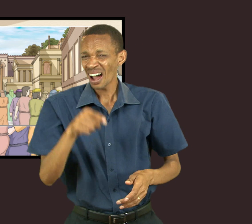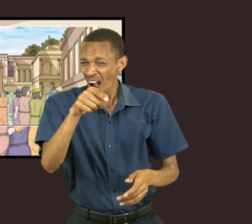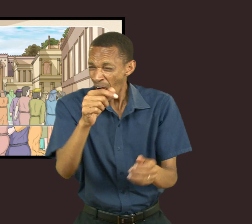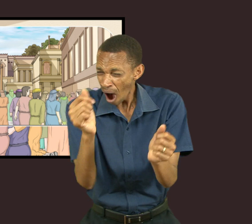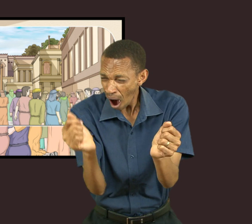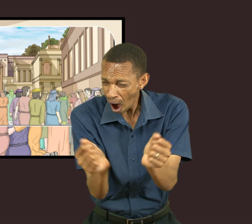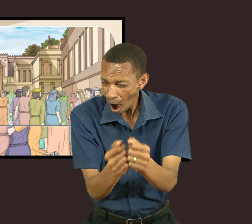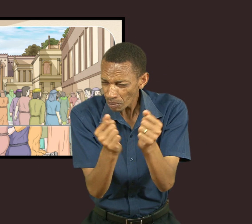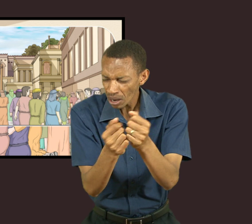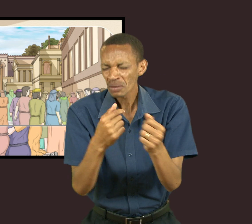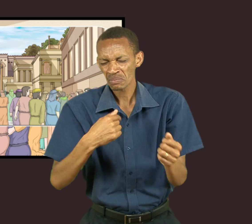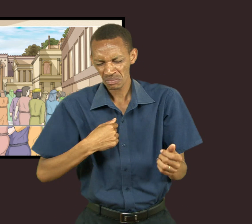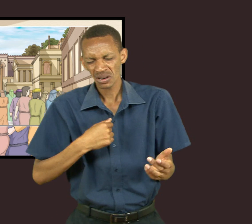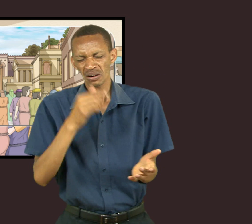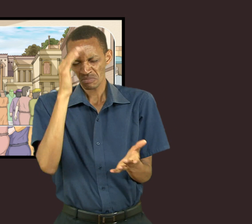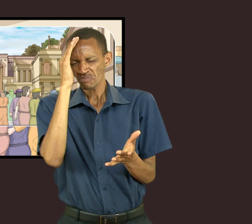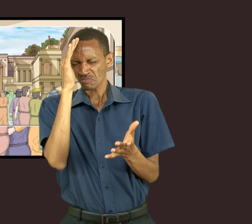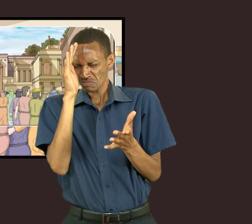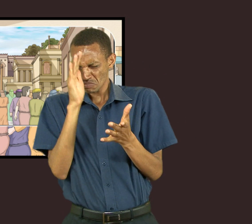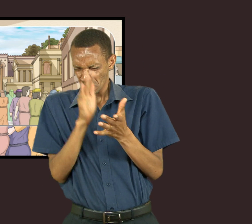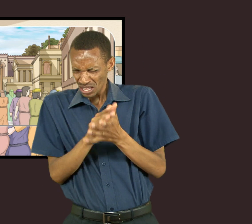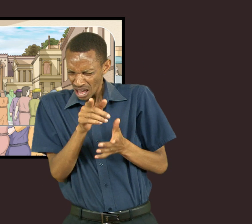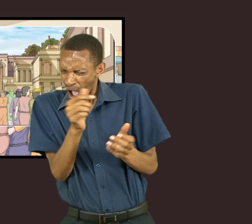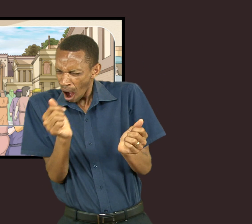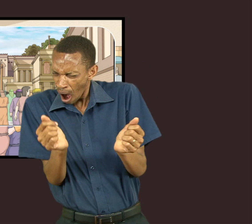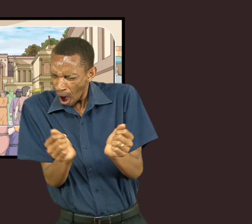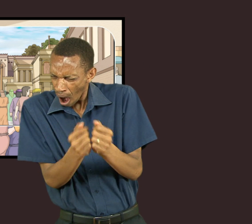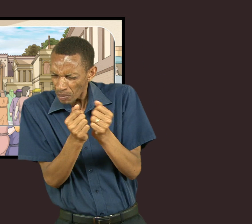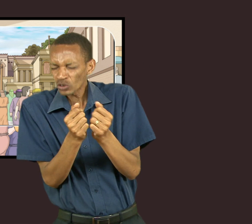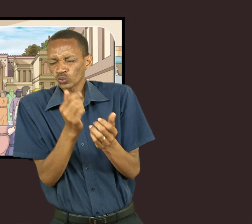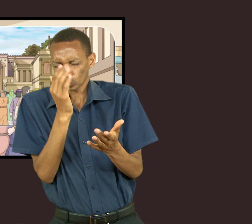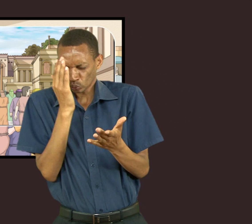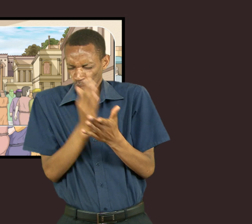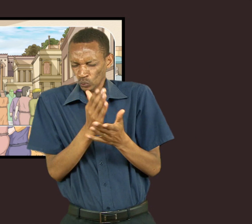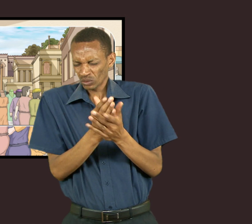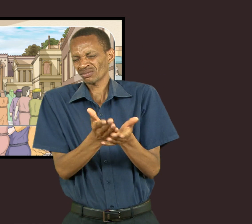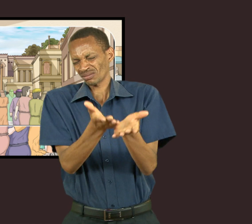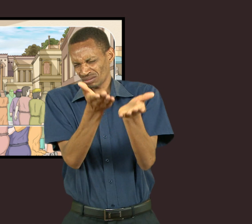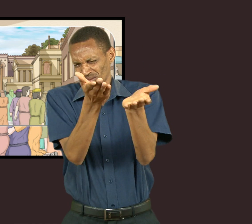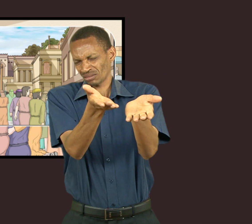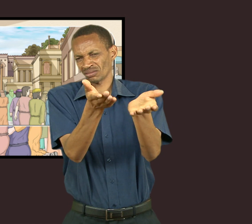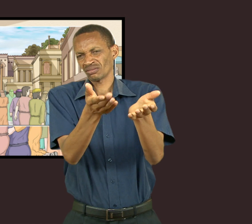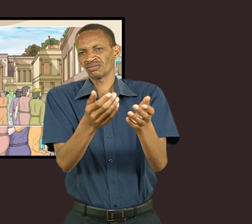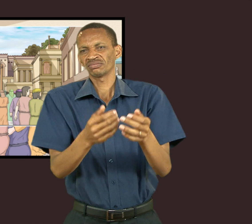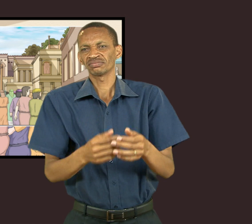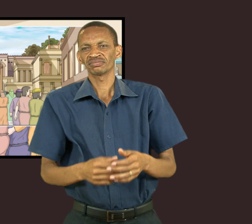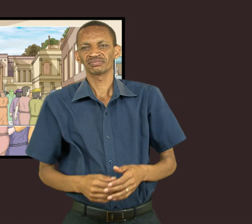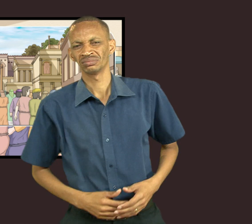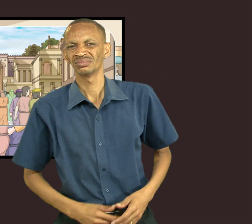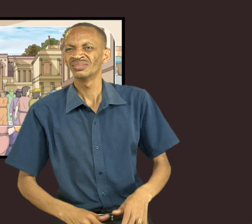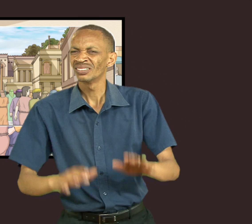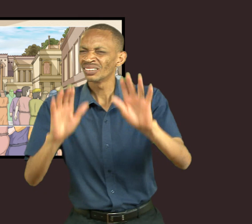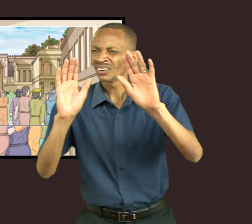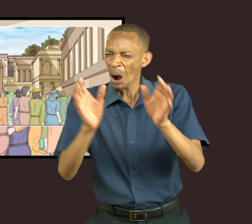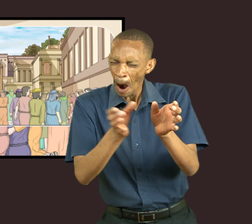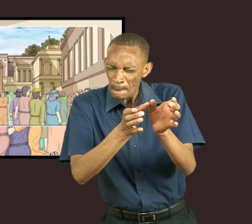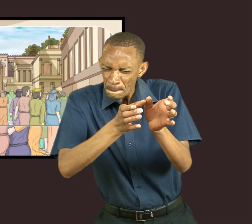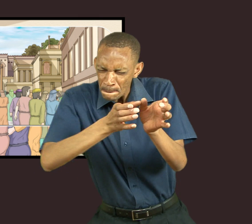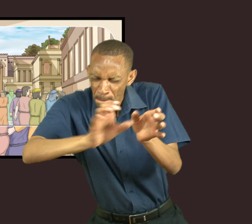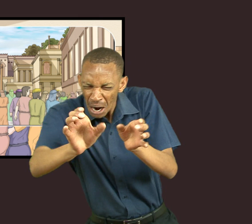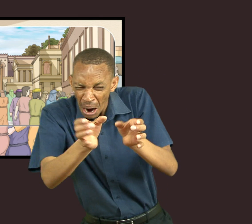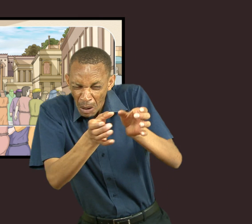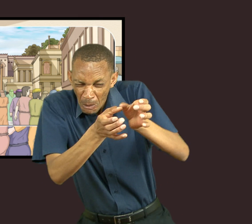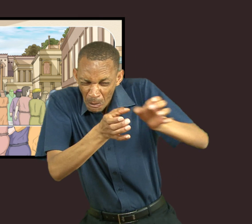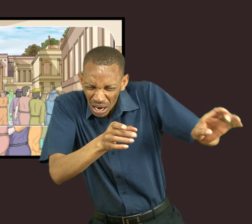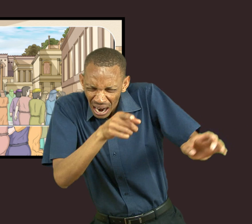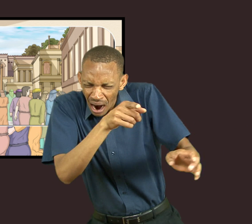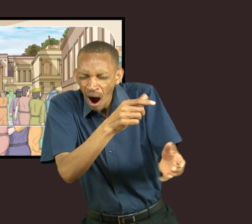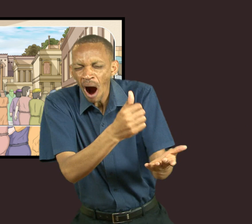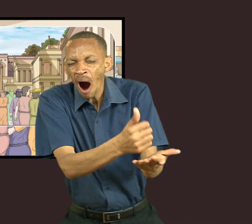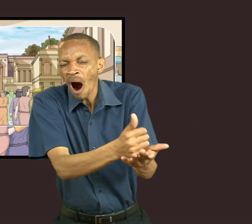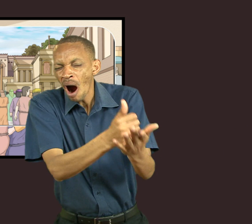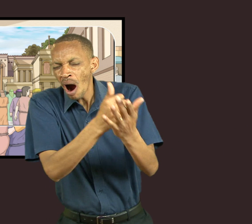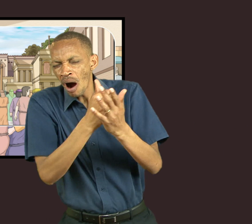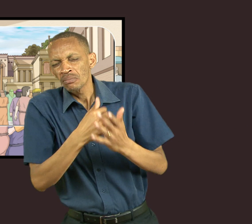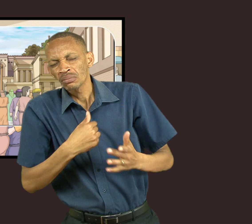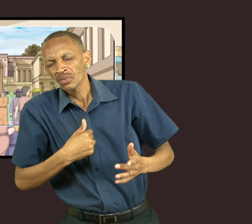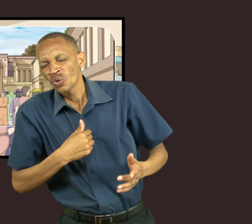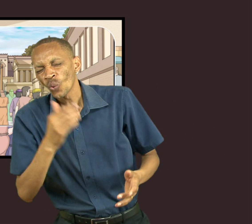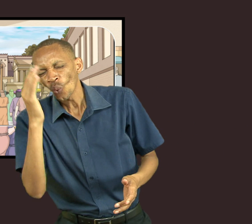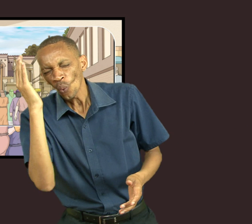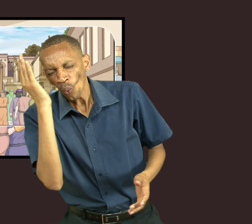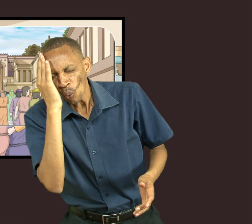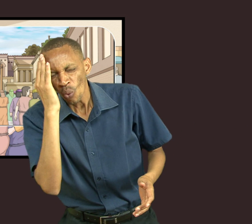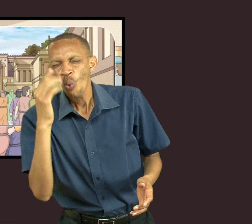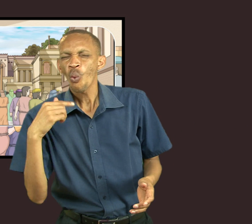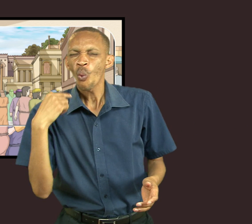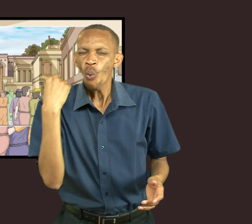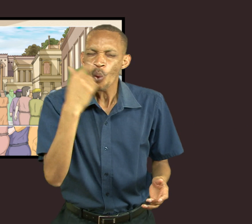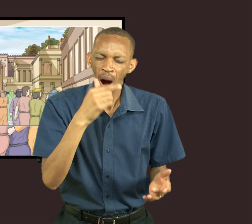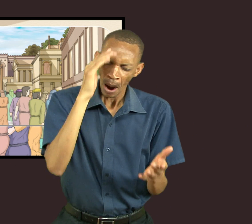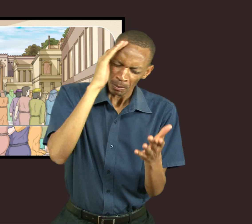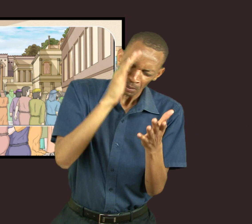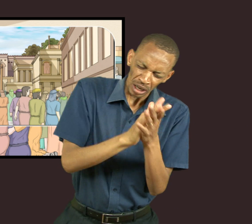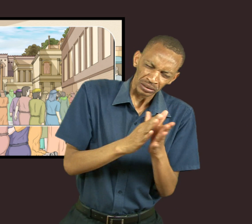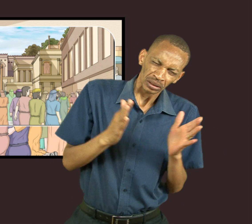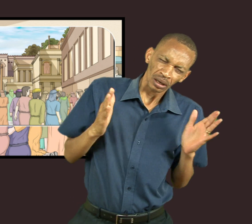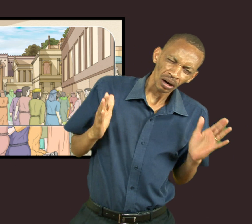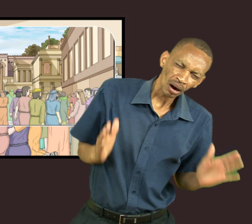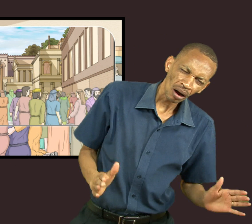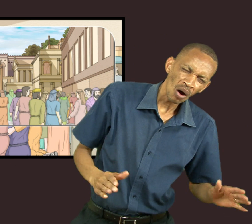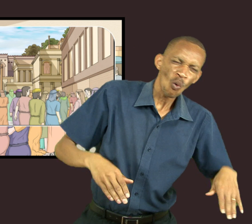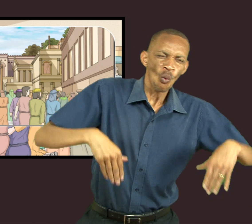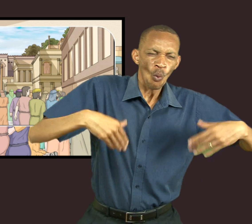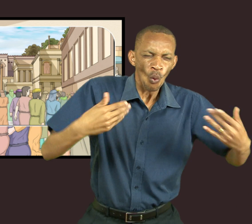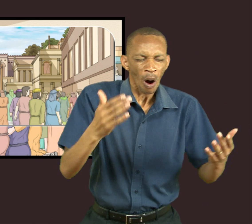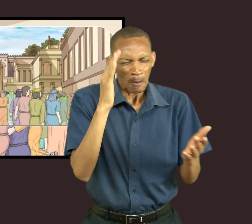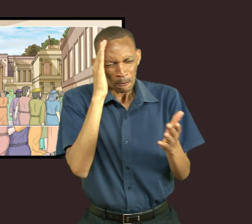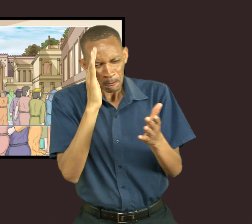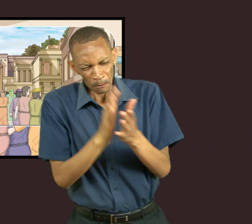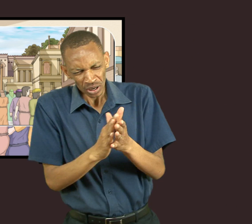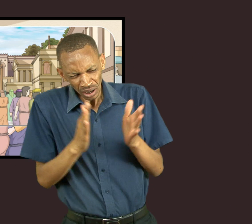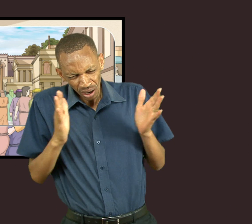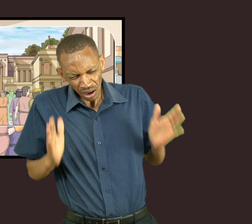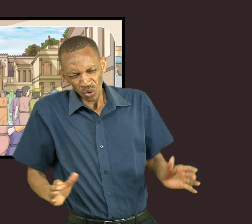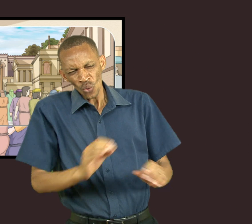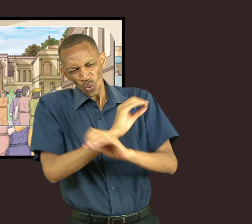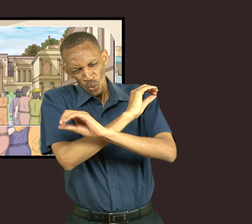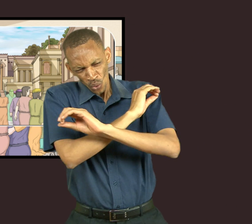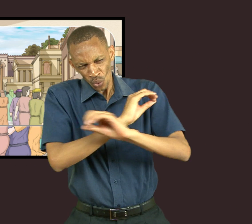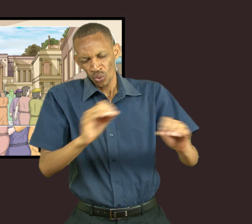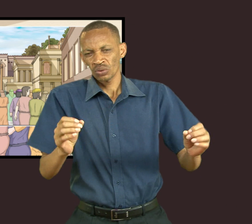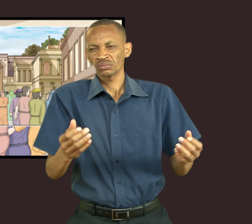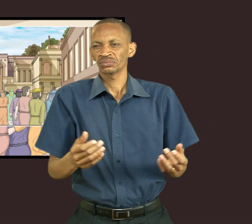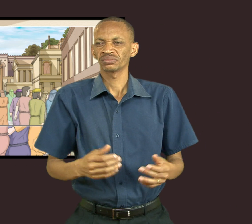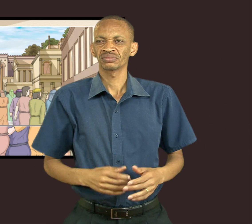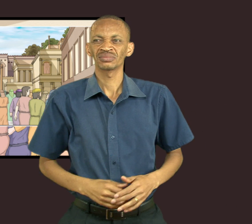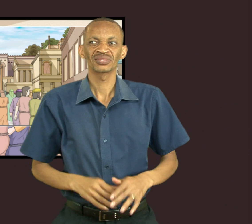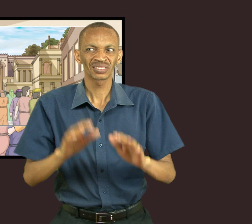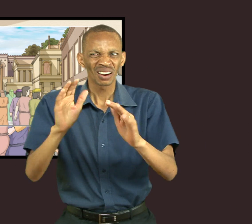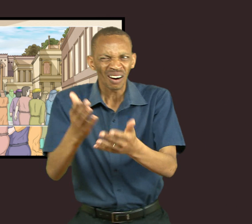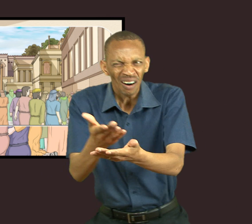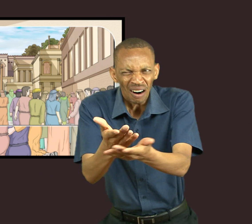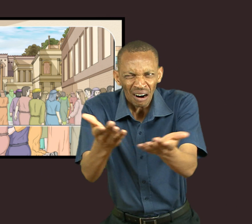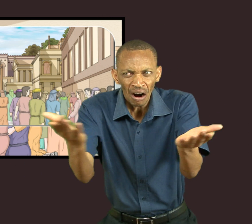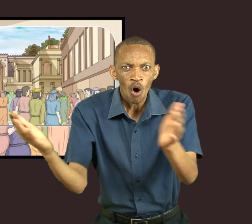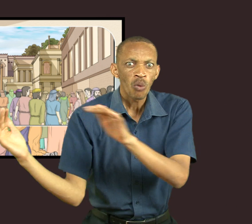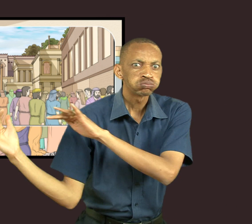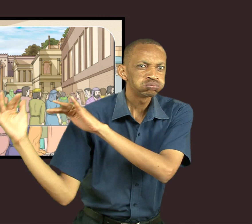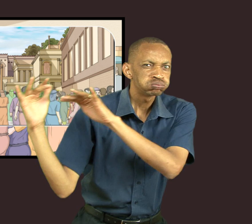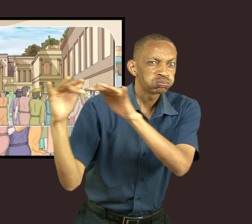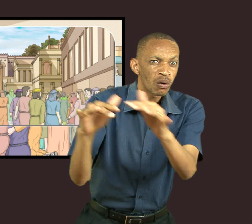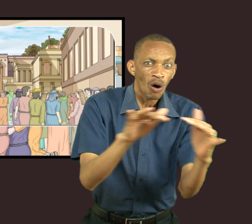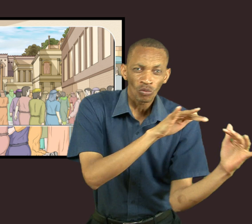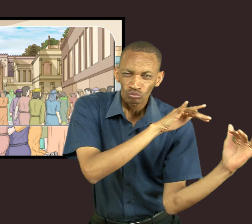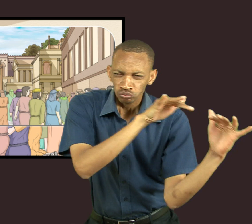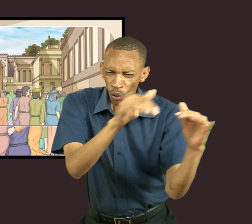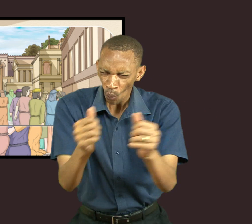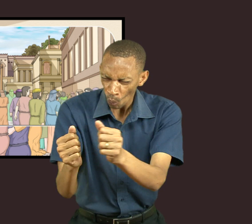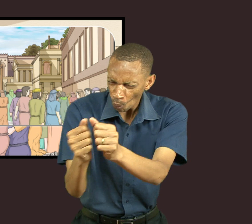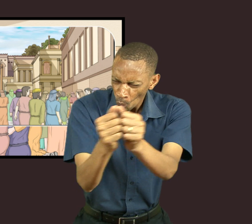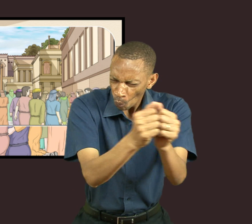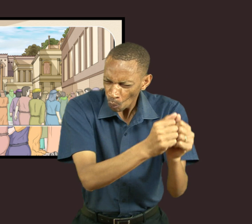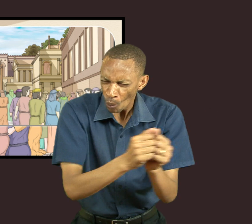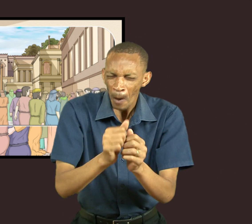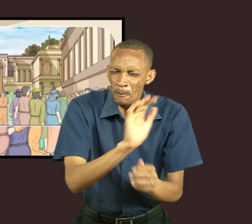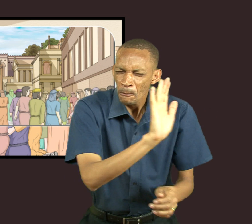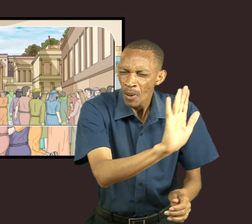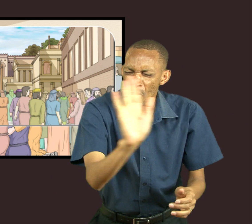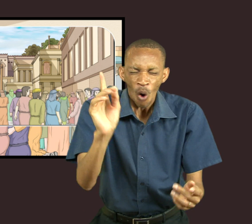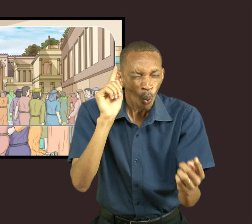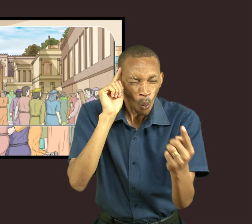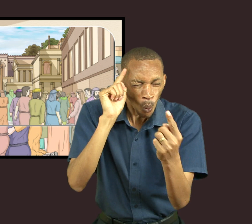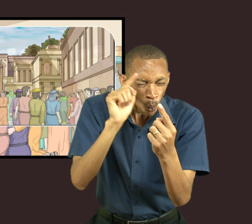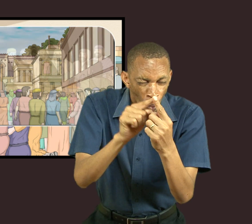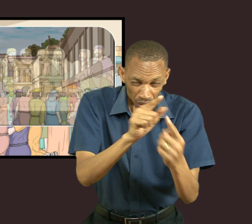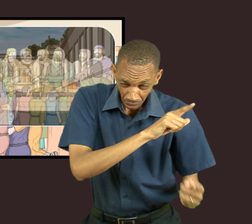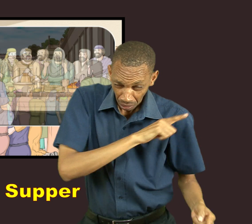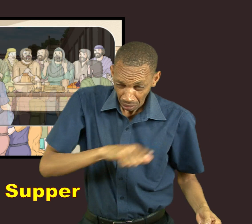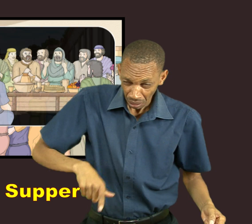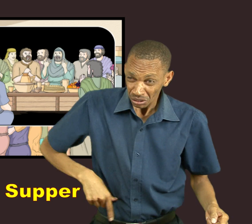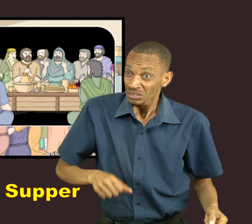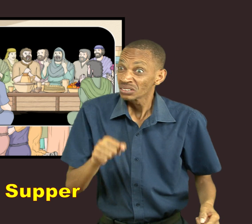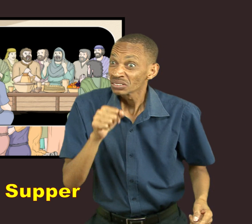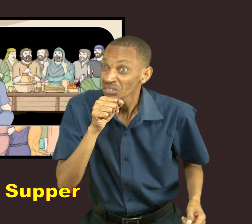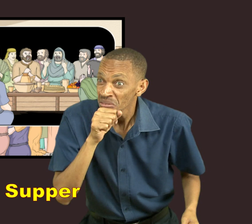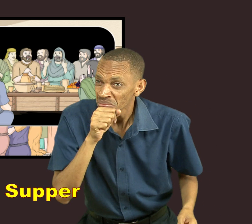And indeed, there must be differences among you to show which of you are approved.